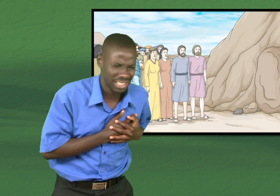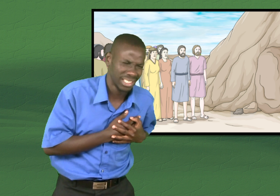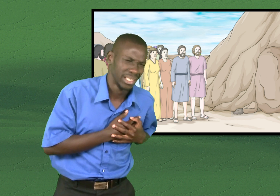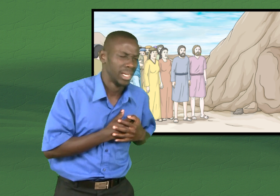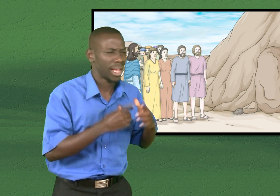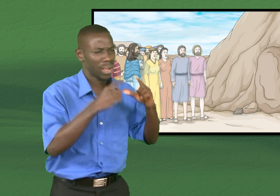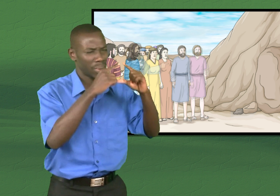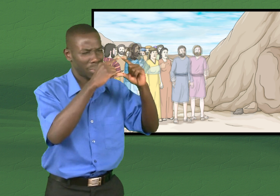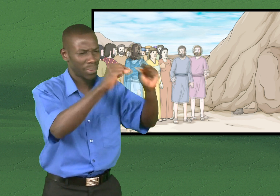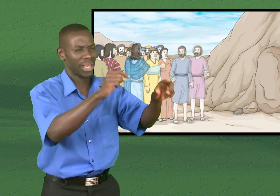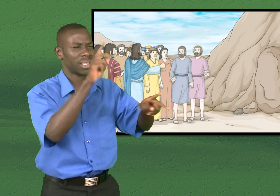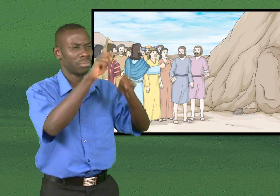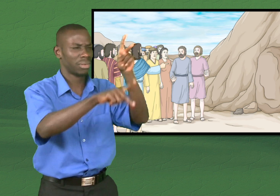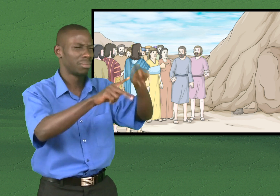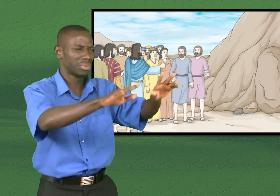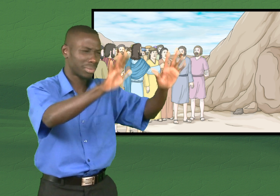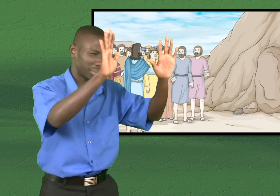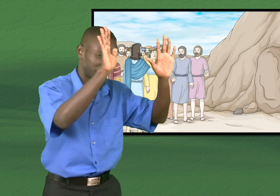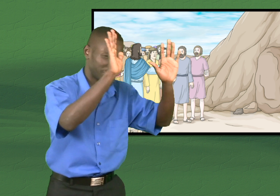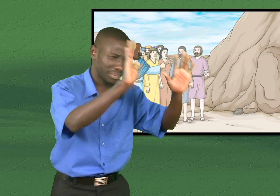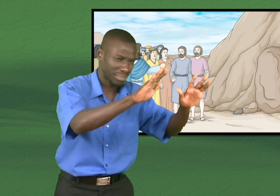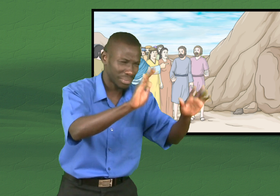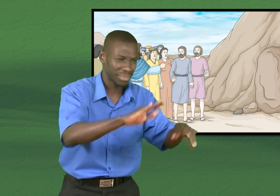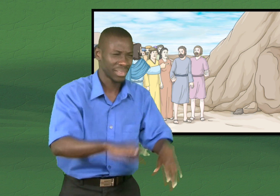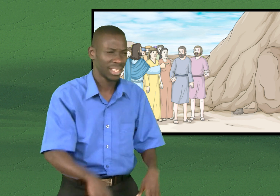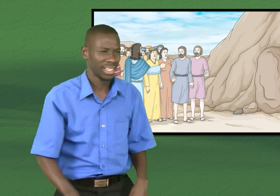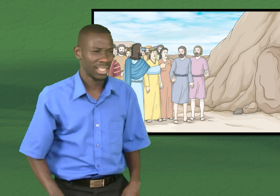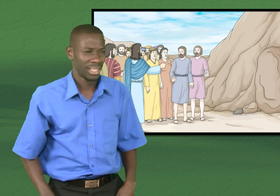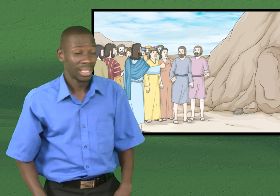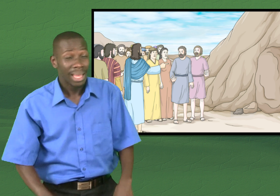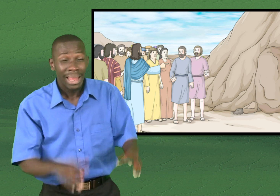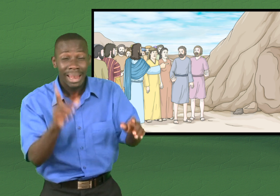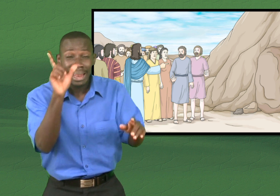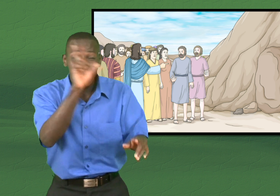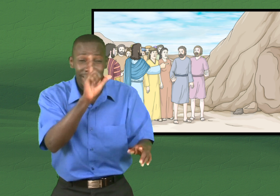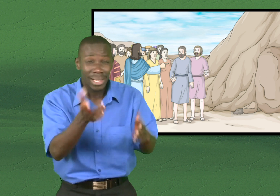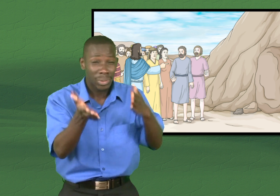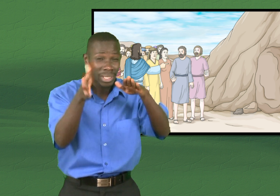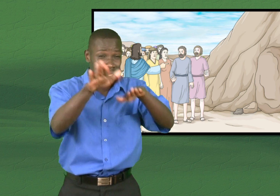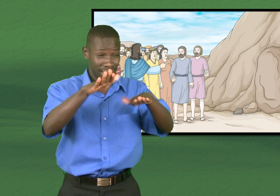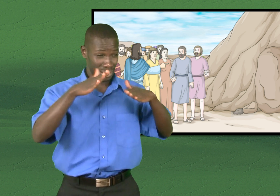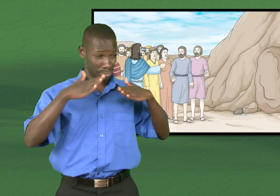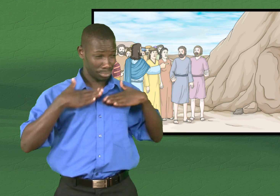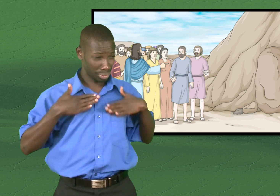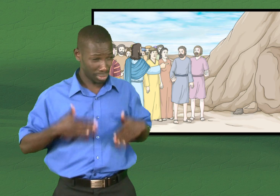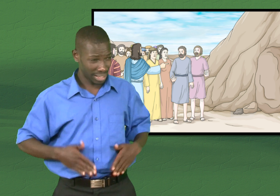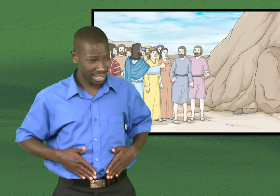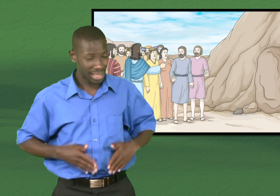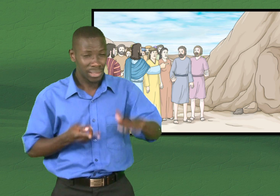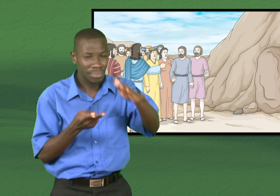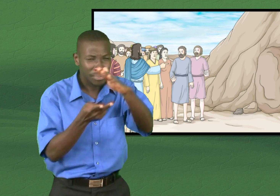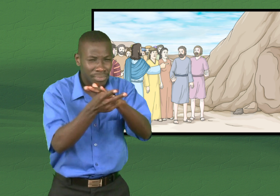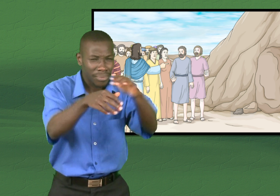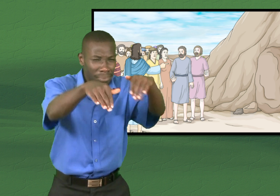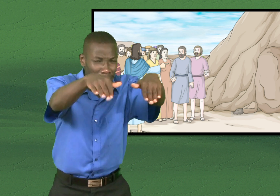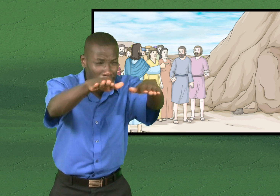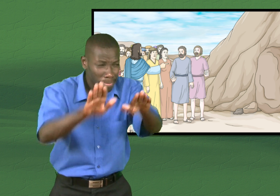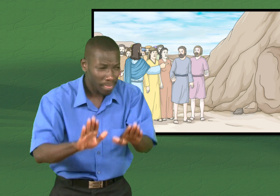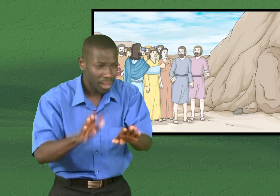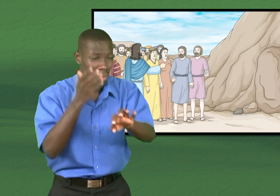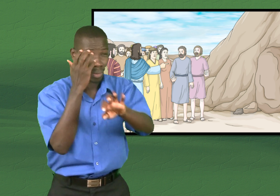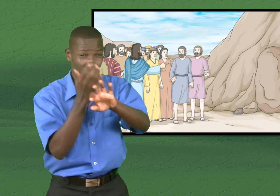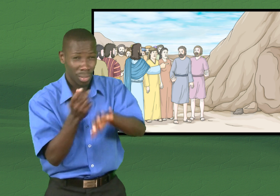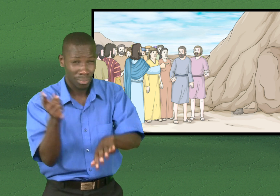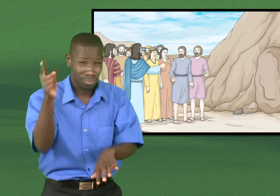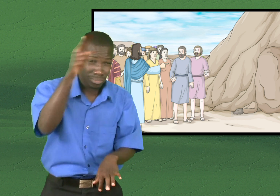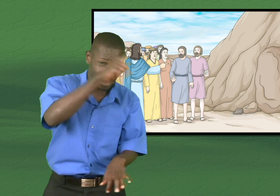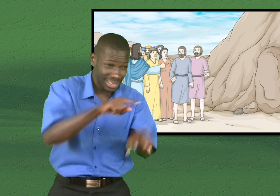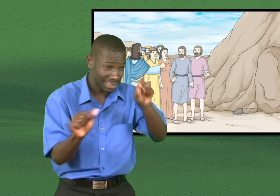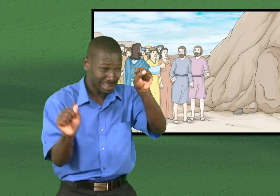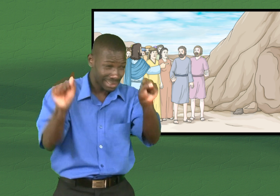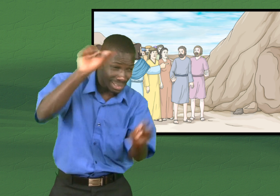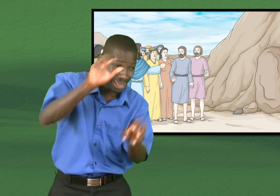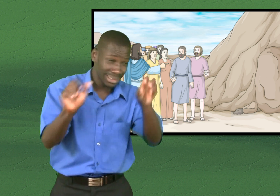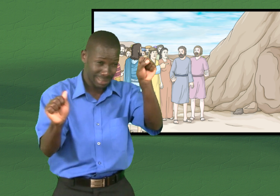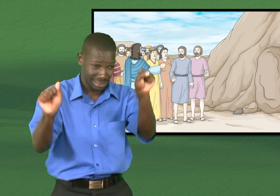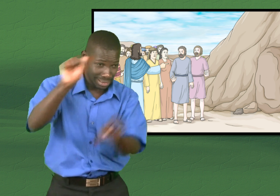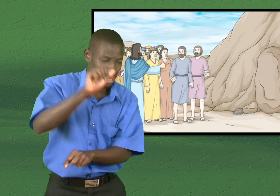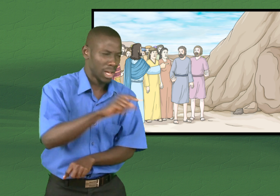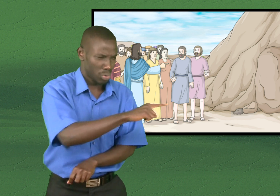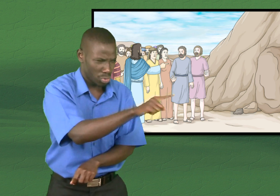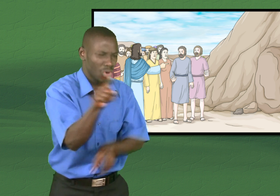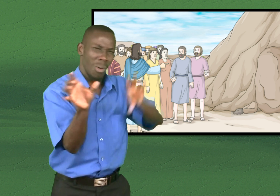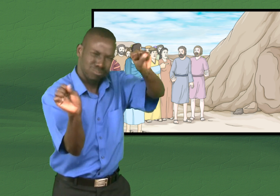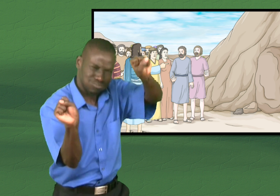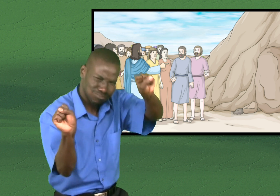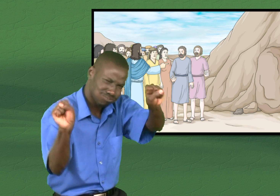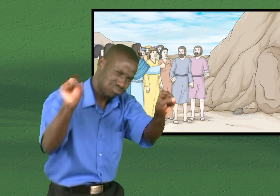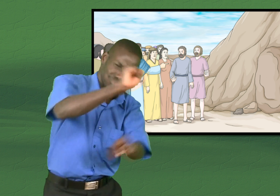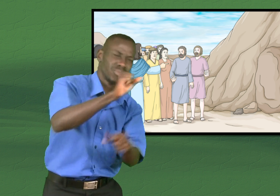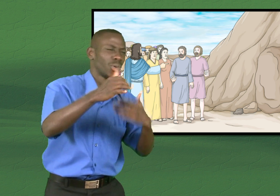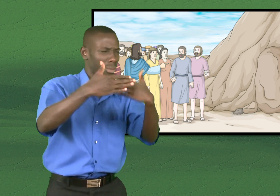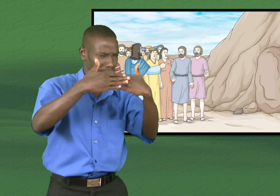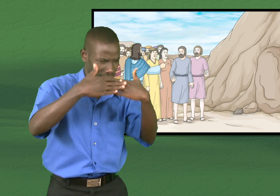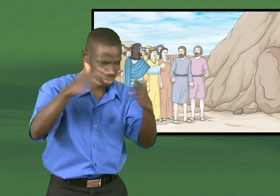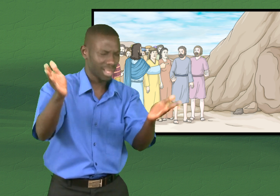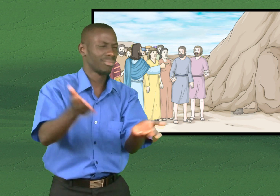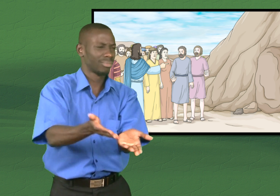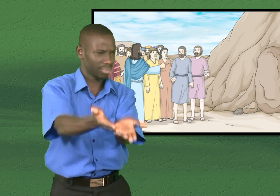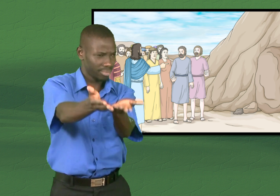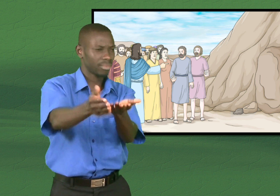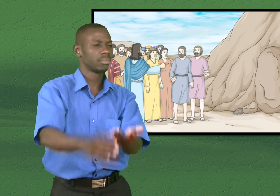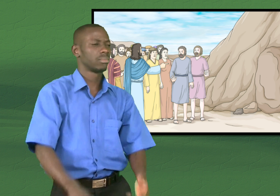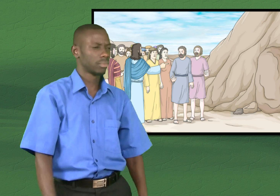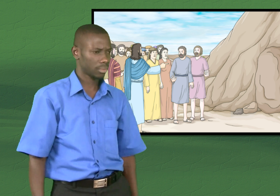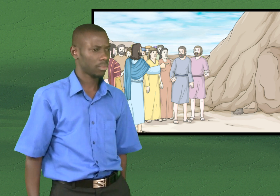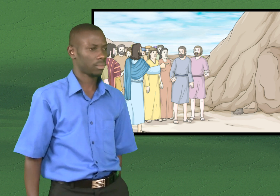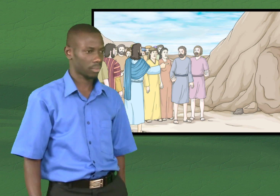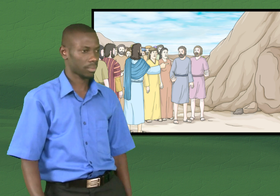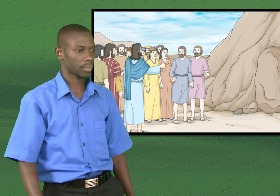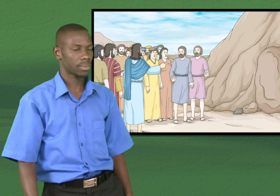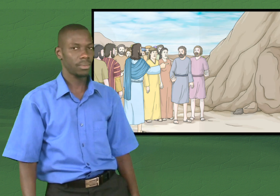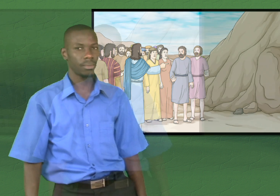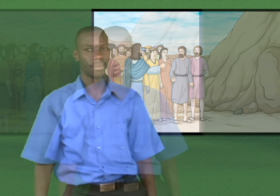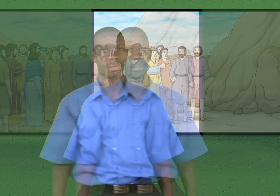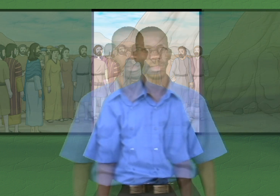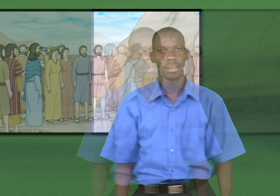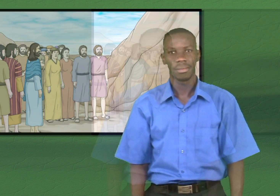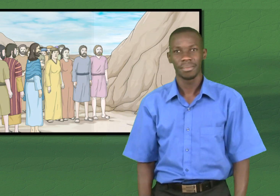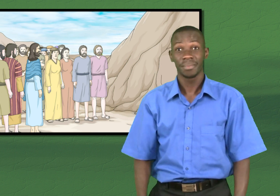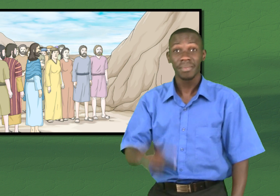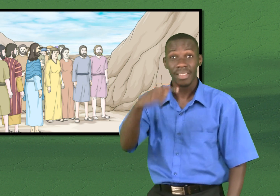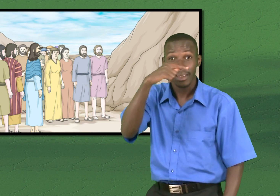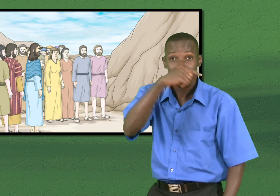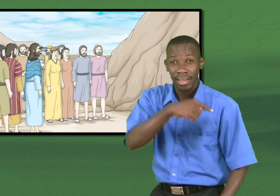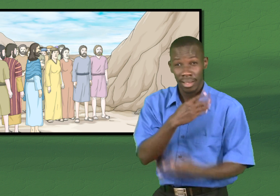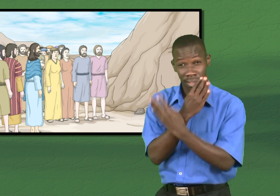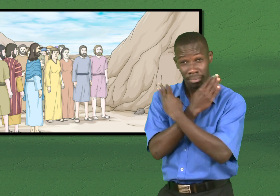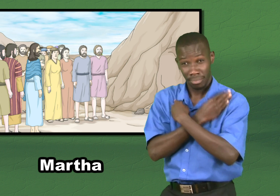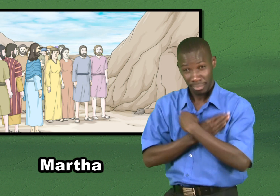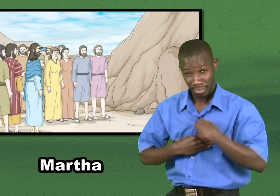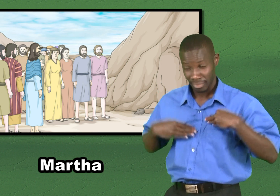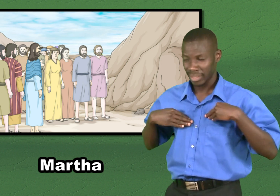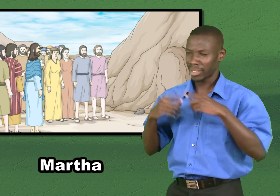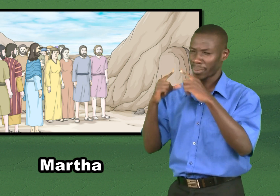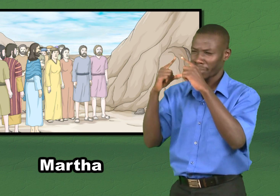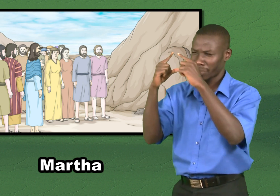“Take away the stone,” Jesus said.